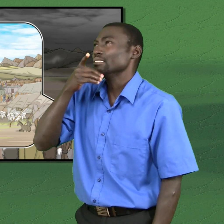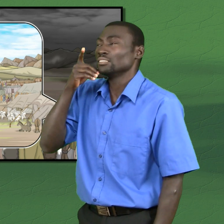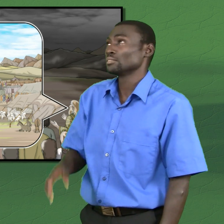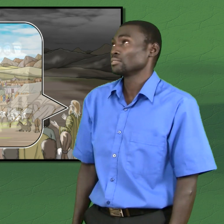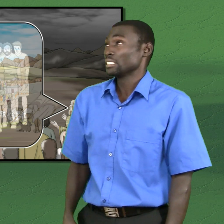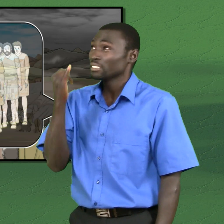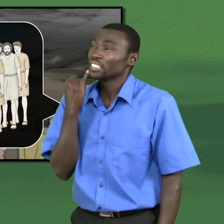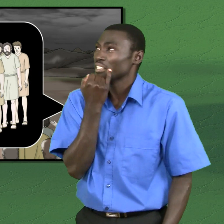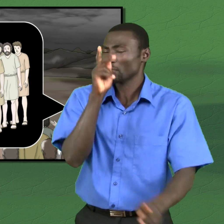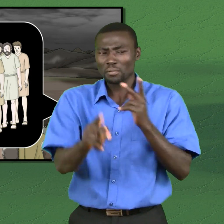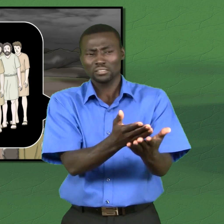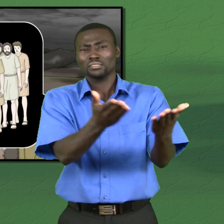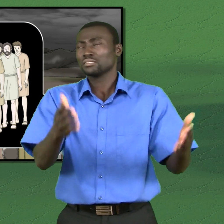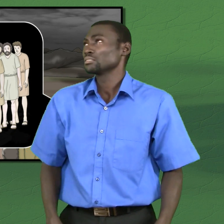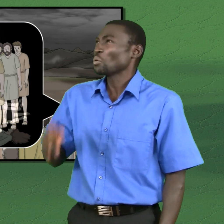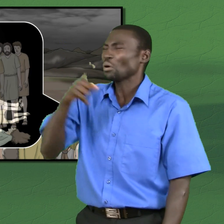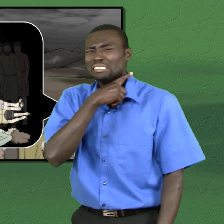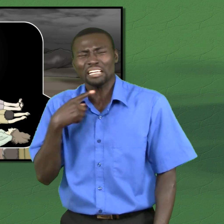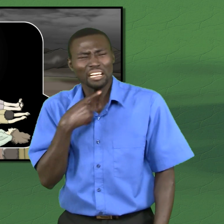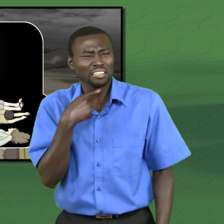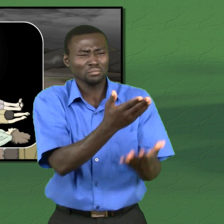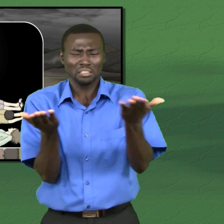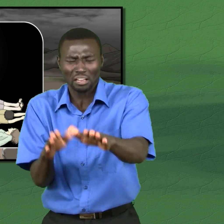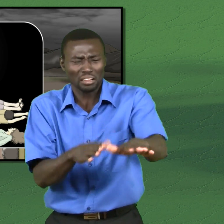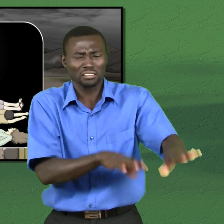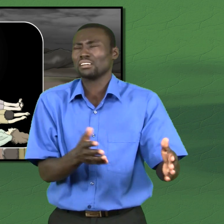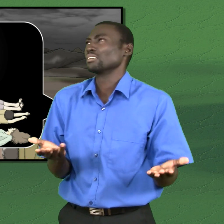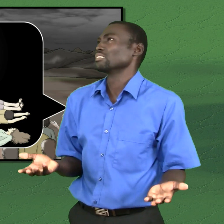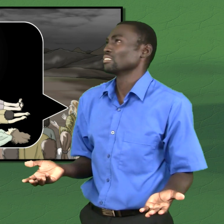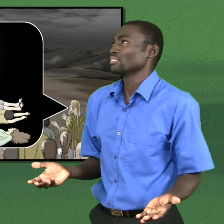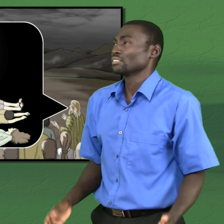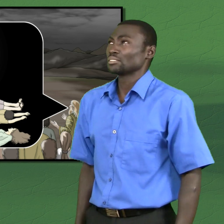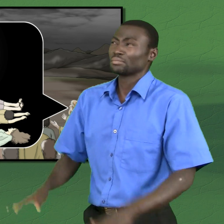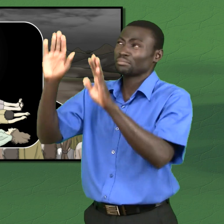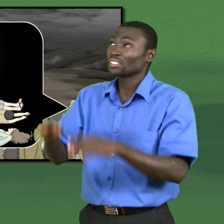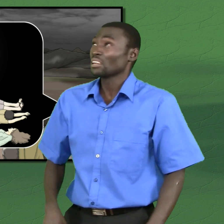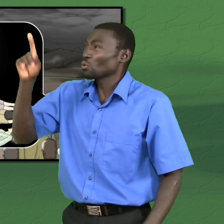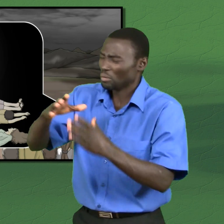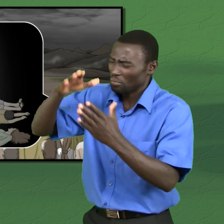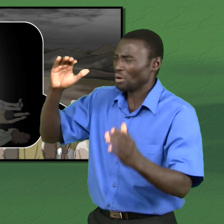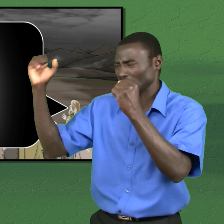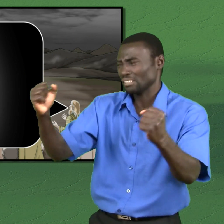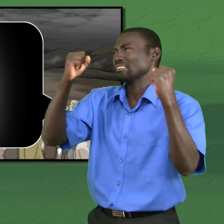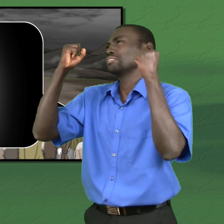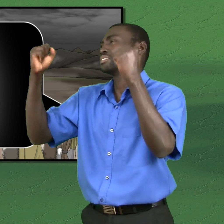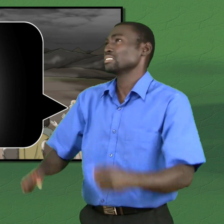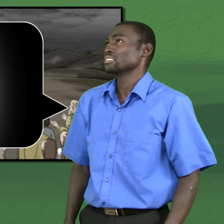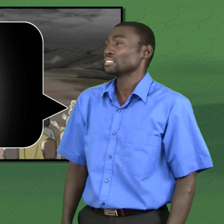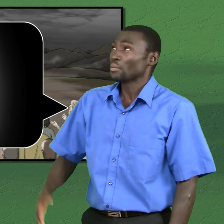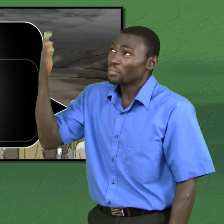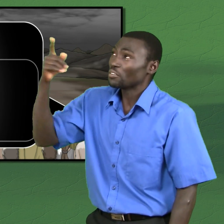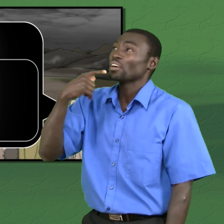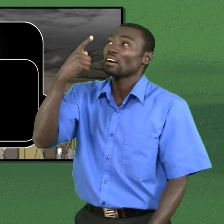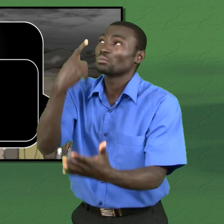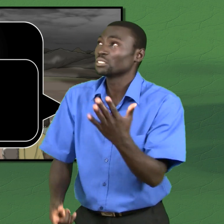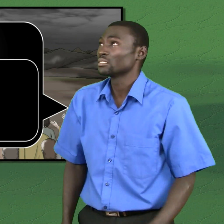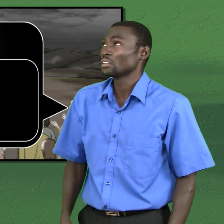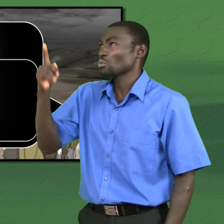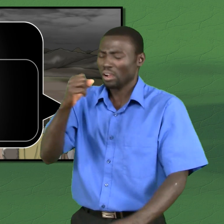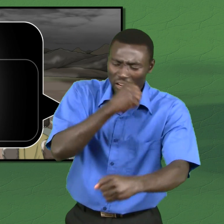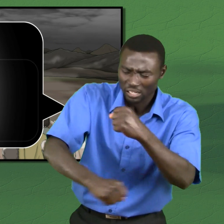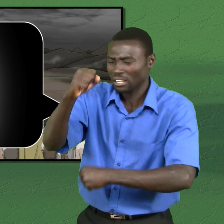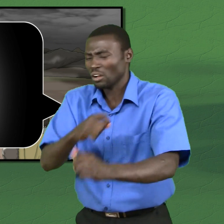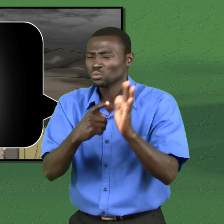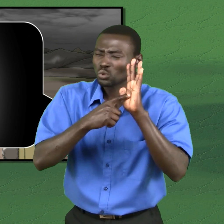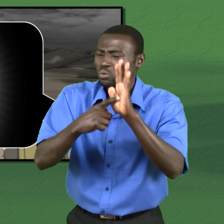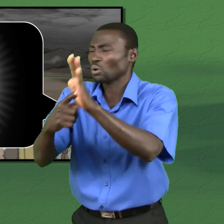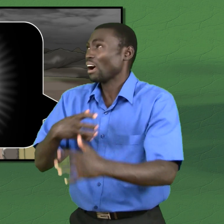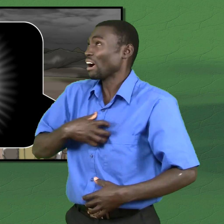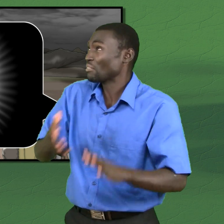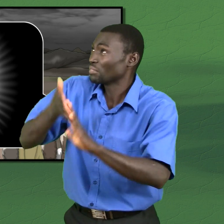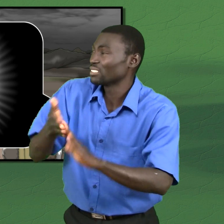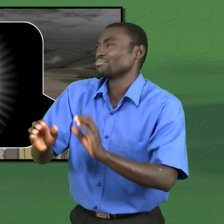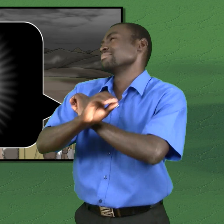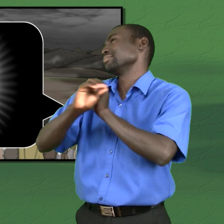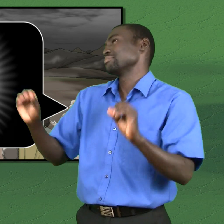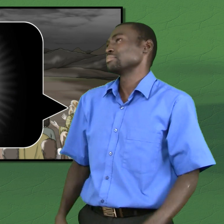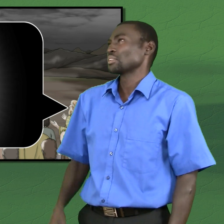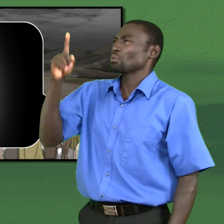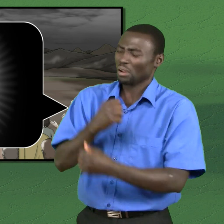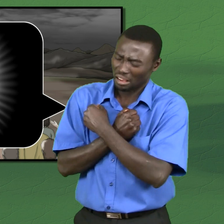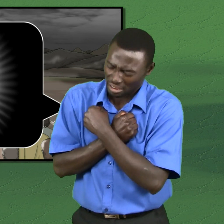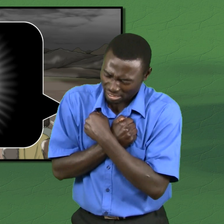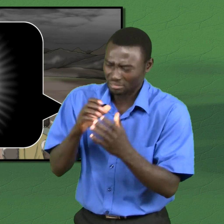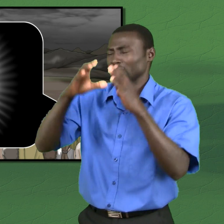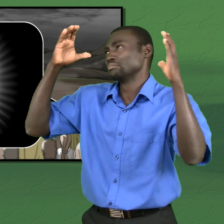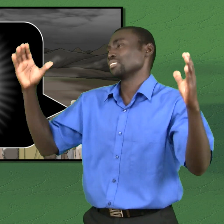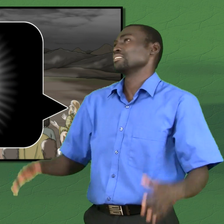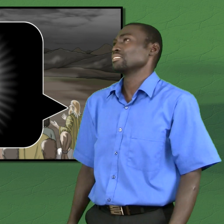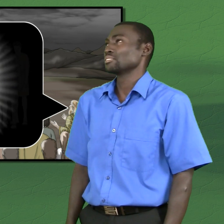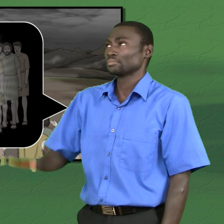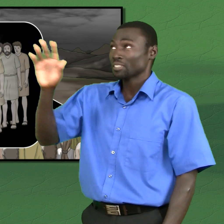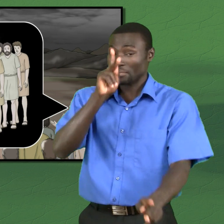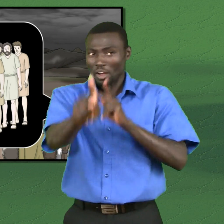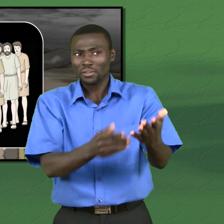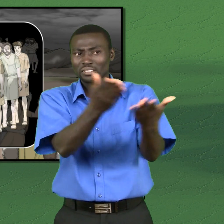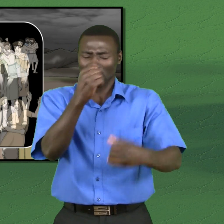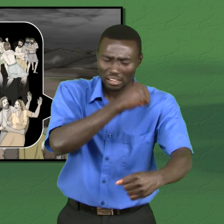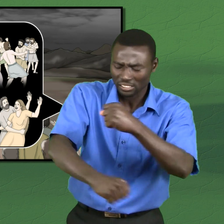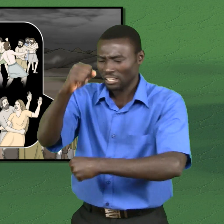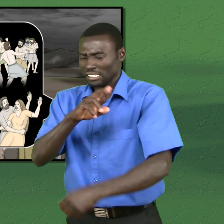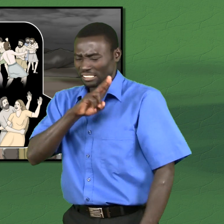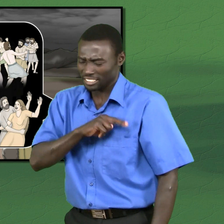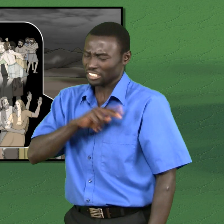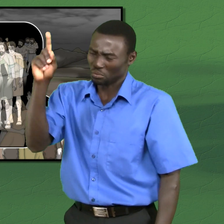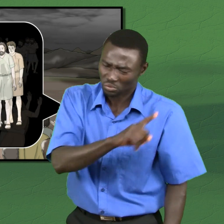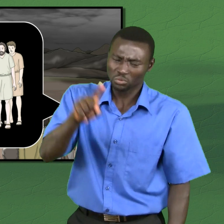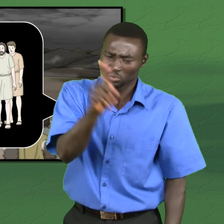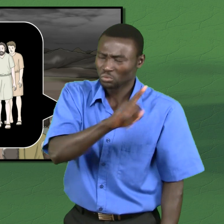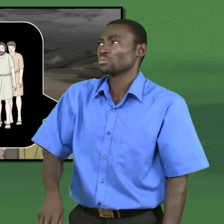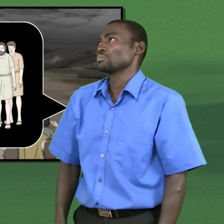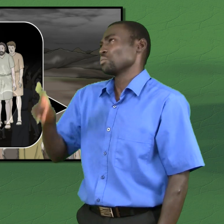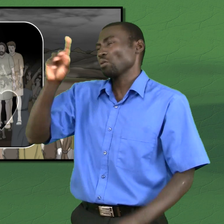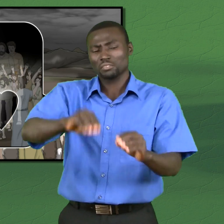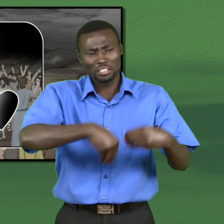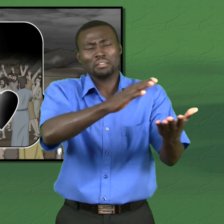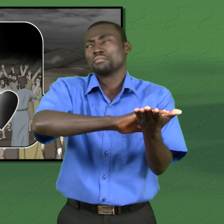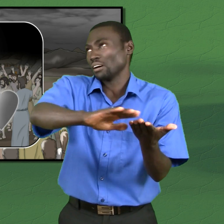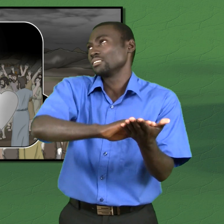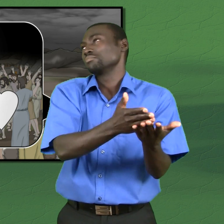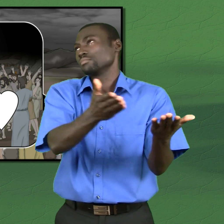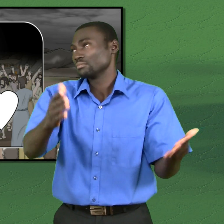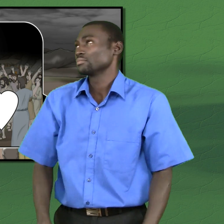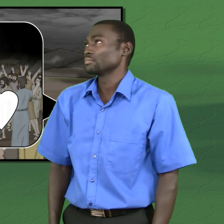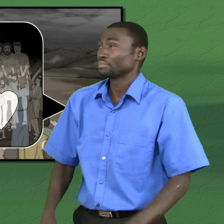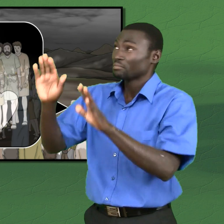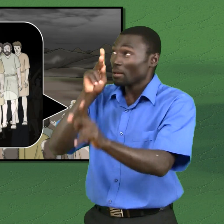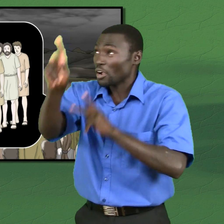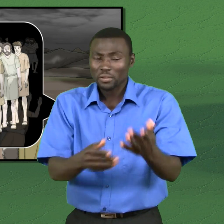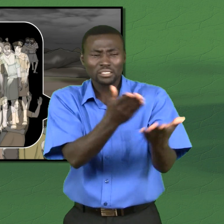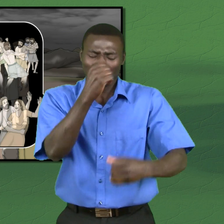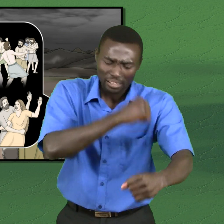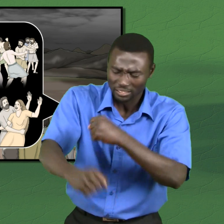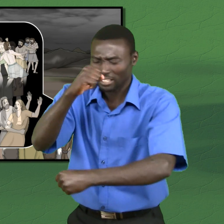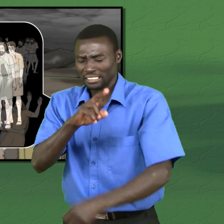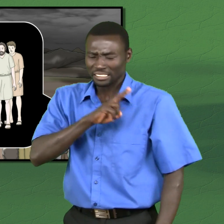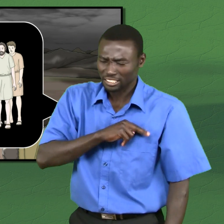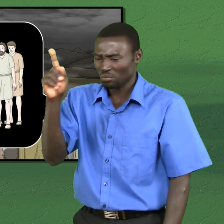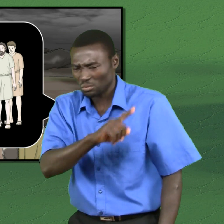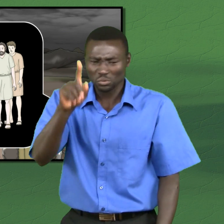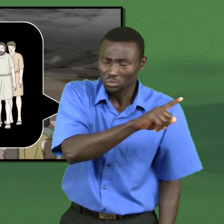So now I pray, may the power of my Lord be magnified, just as You have declared: ‘The LORD is slow to anger and abounding in loving devotion, forgiving iniquity and transgression.